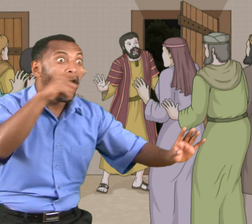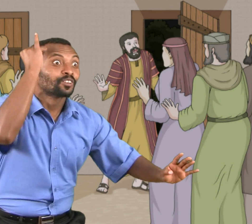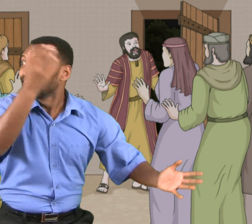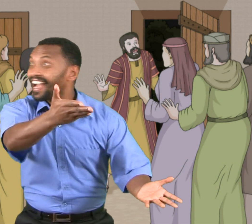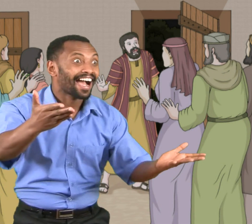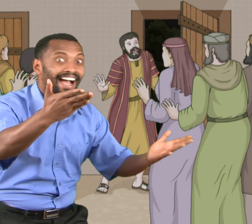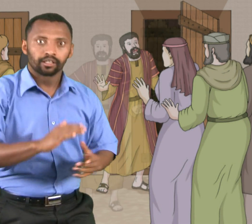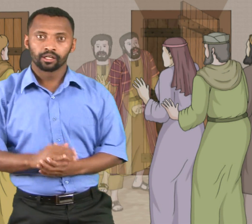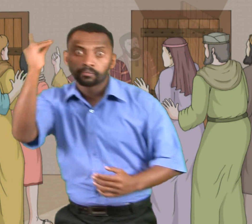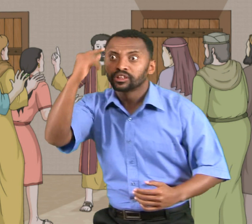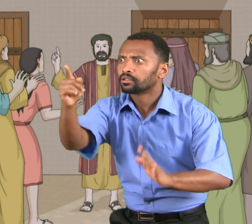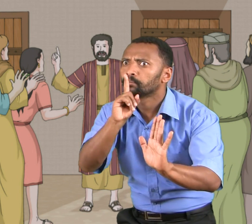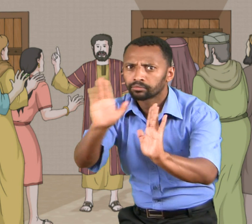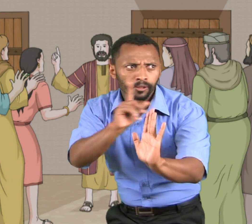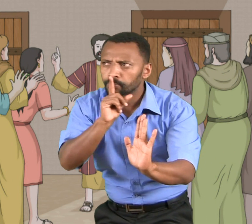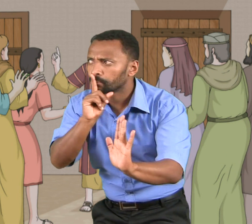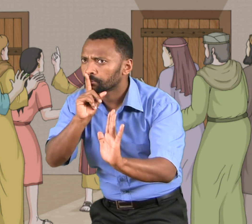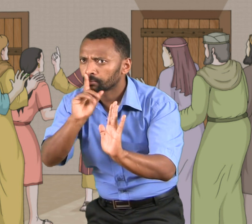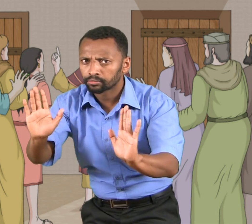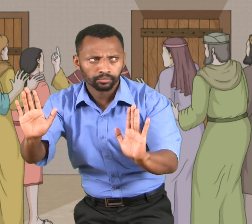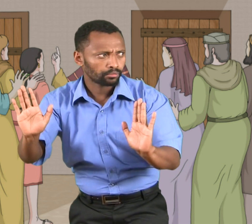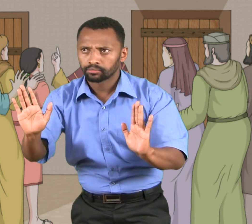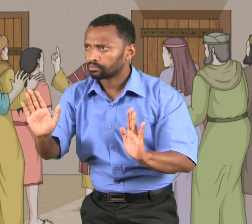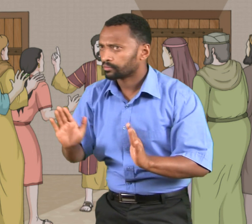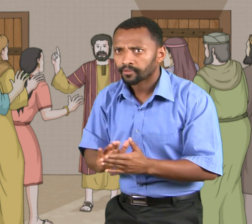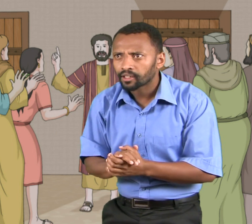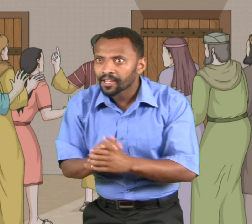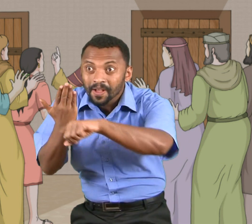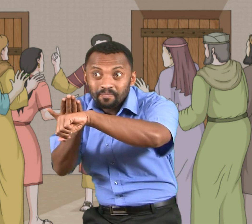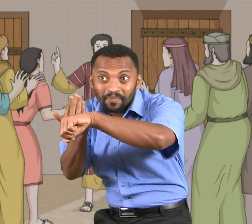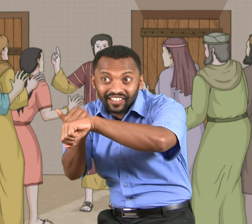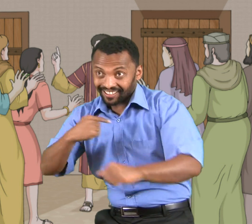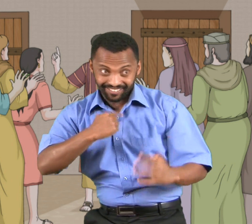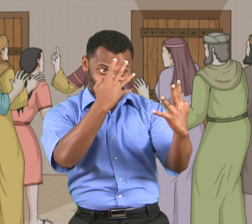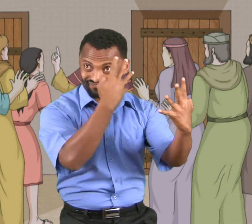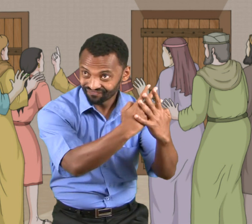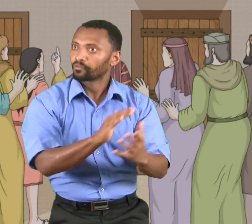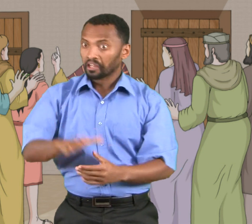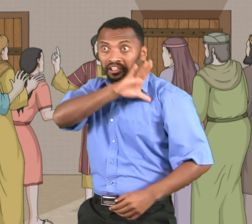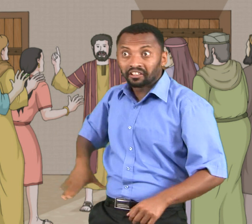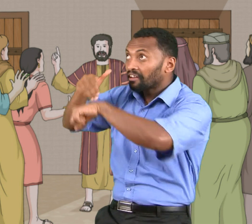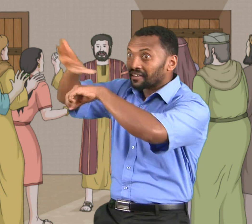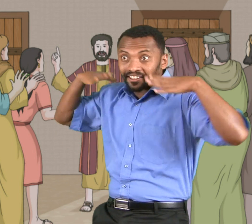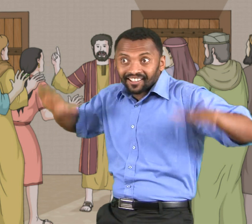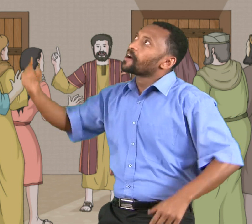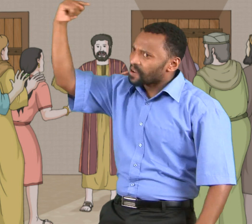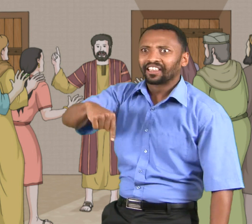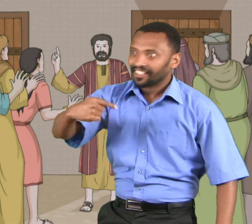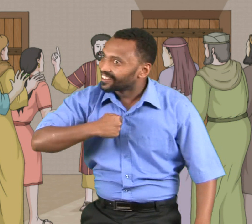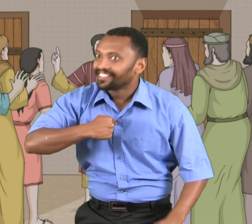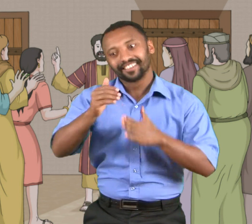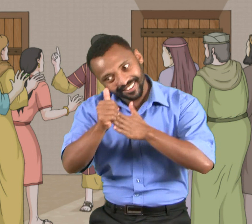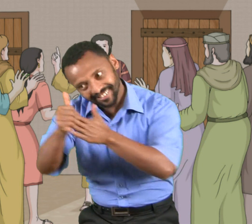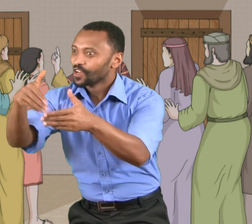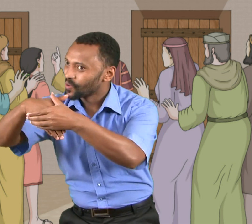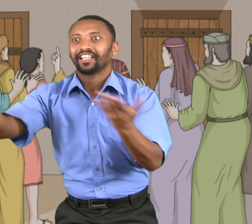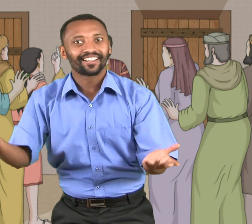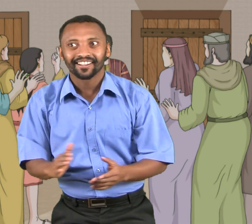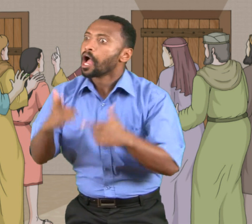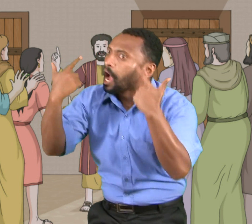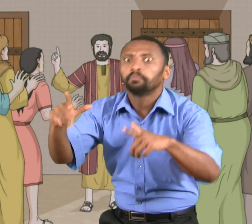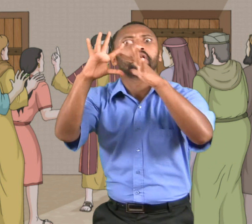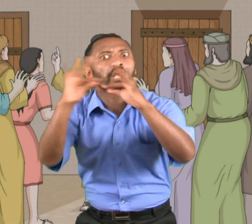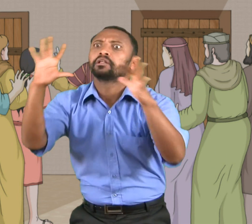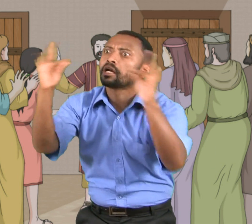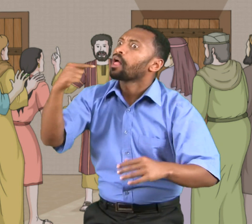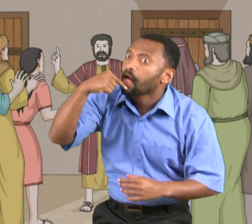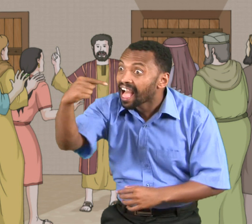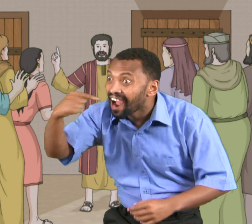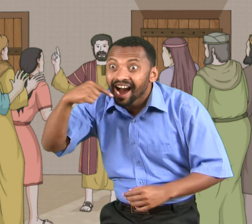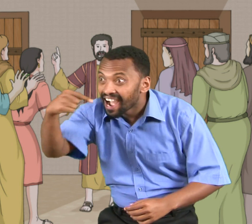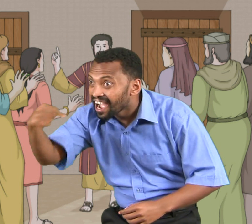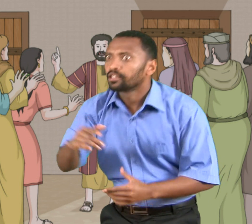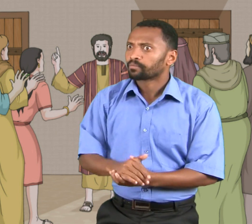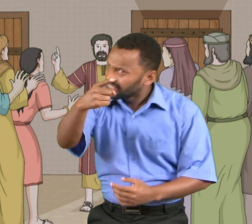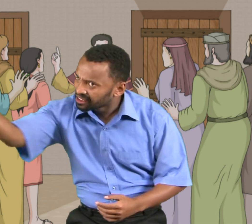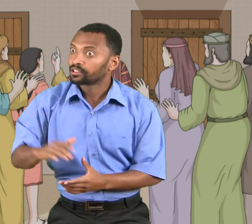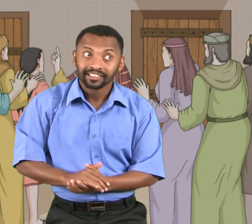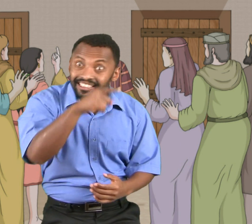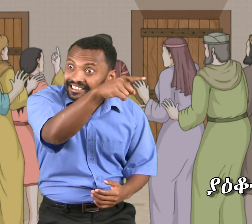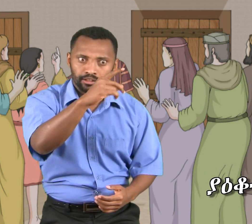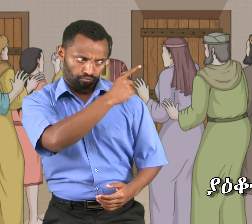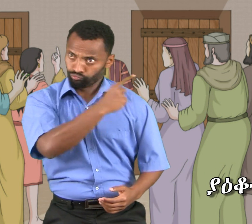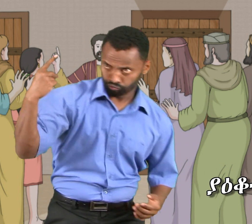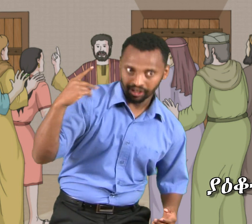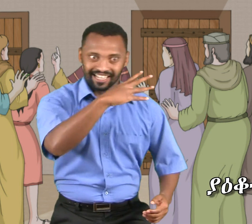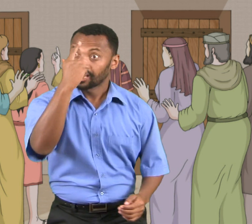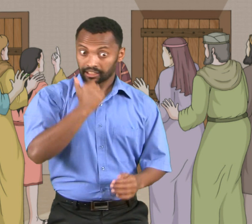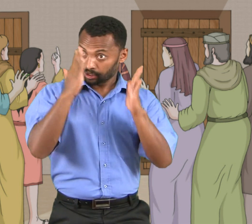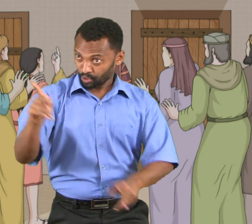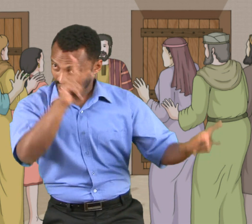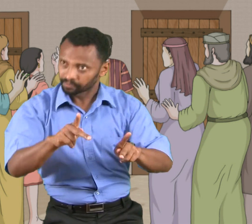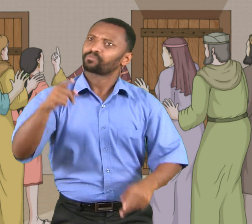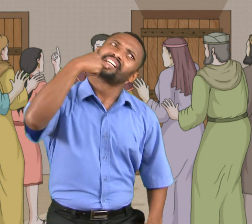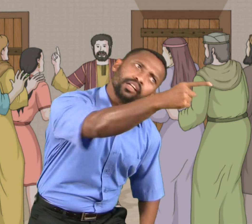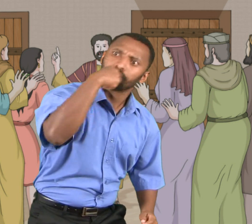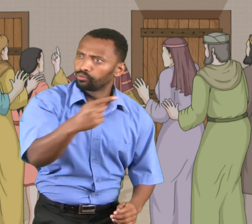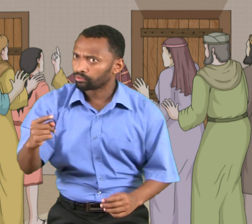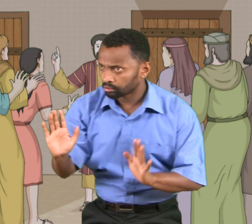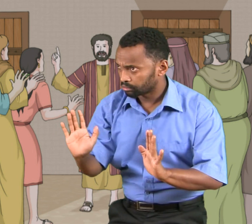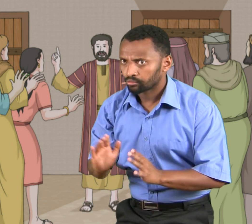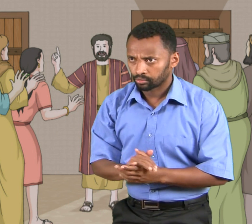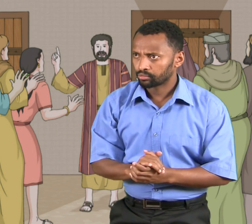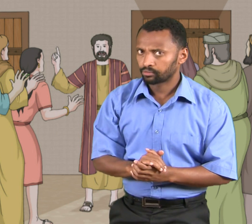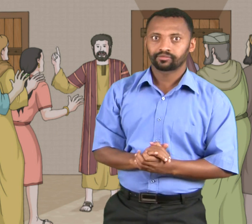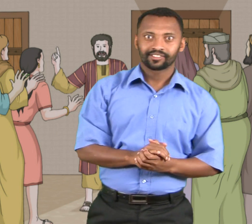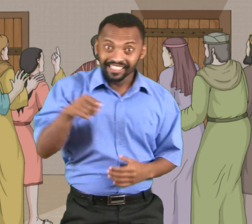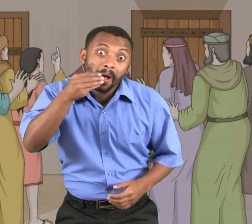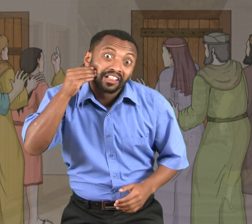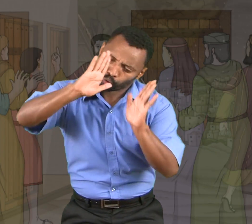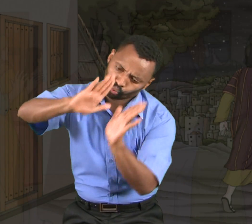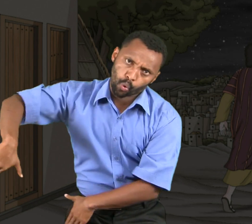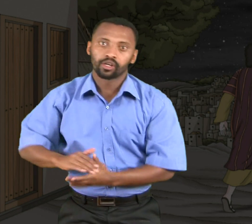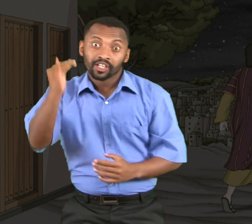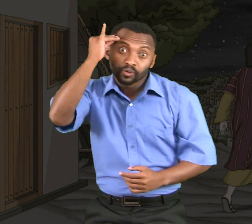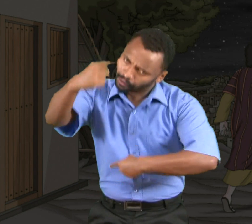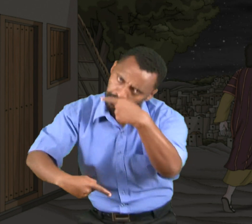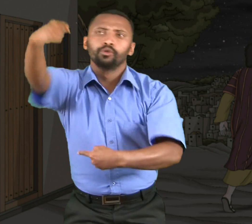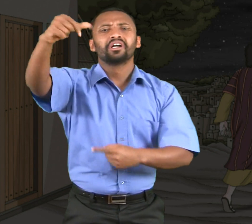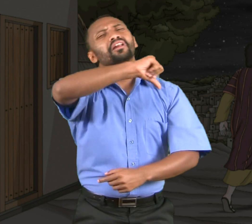Peter motioned with his hand for silence, and he described how the Lord had brought him out of the prison.